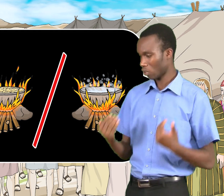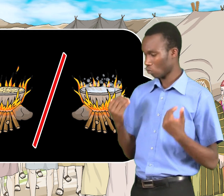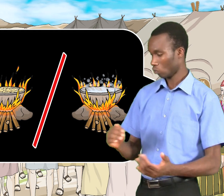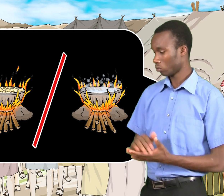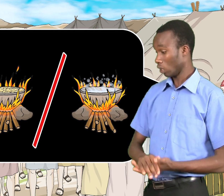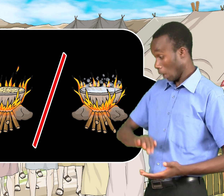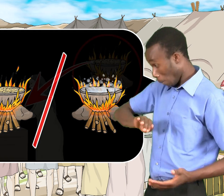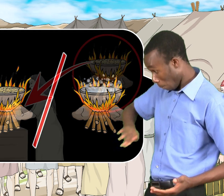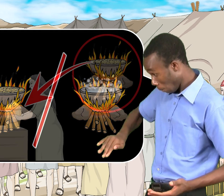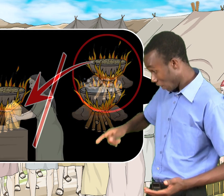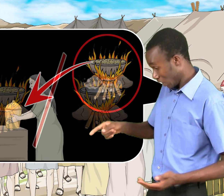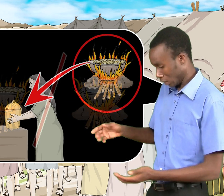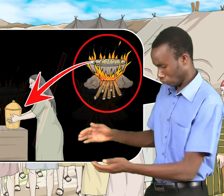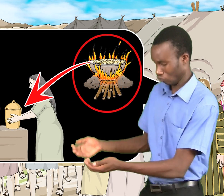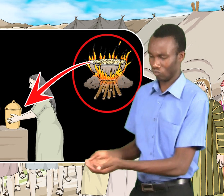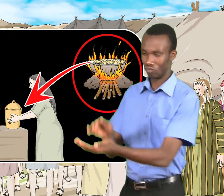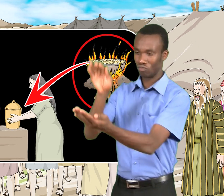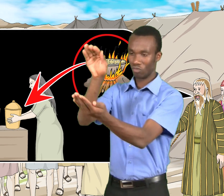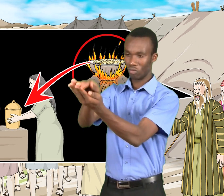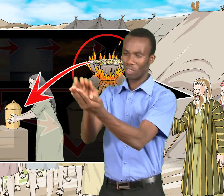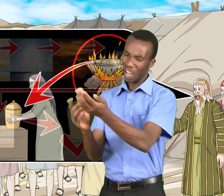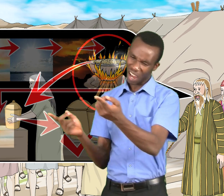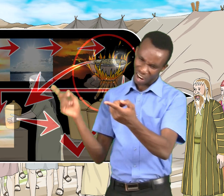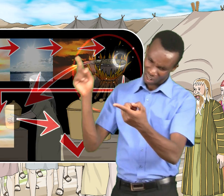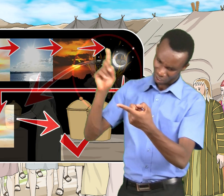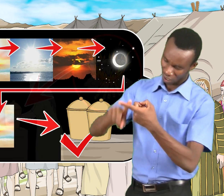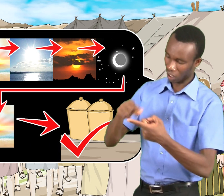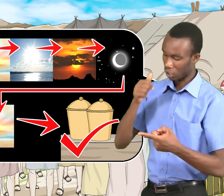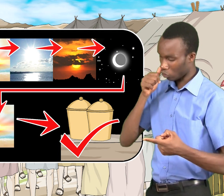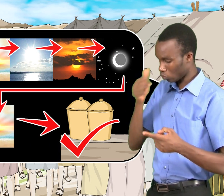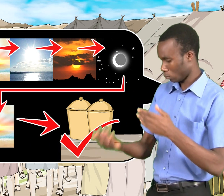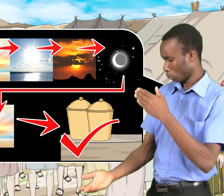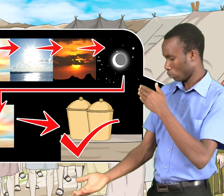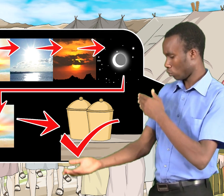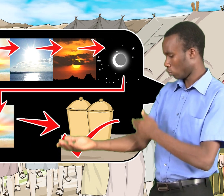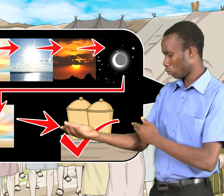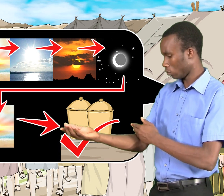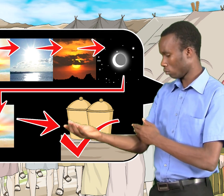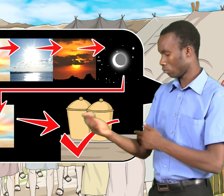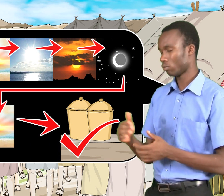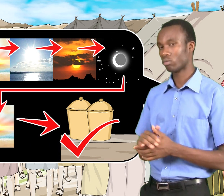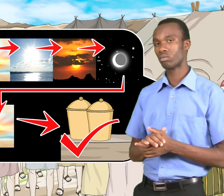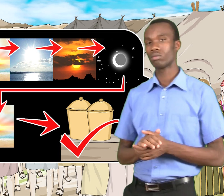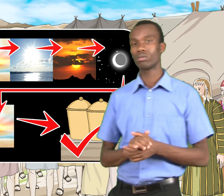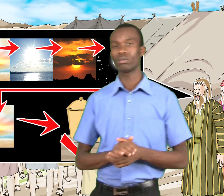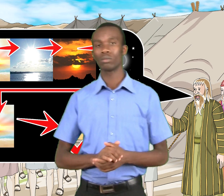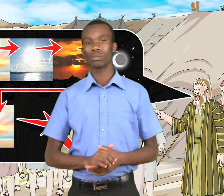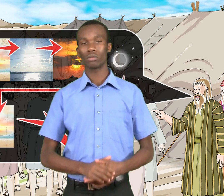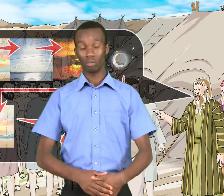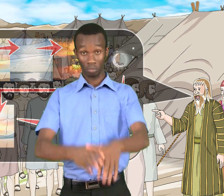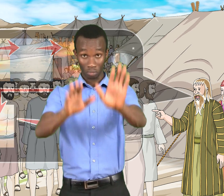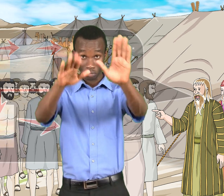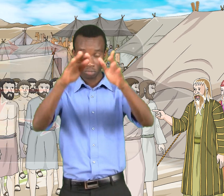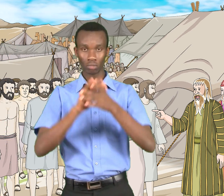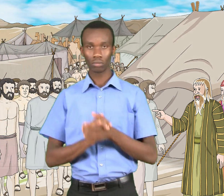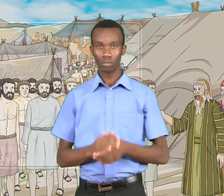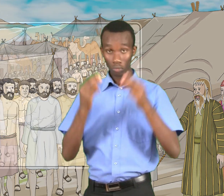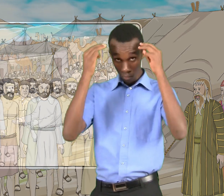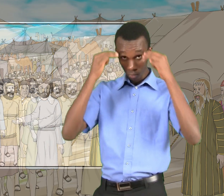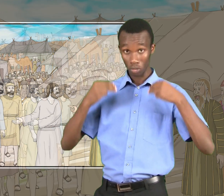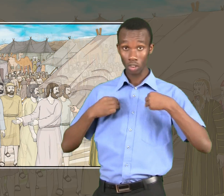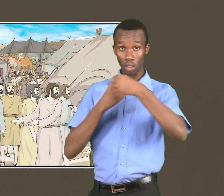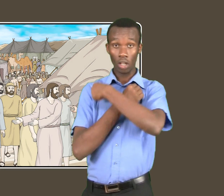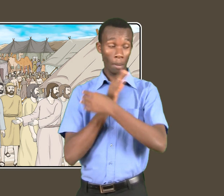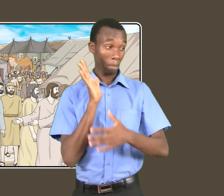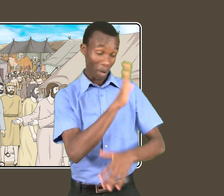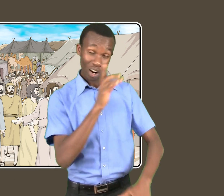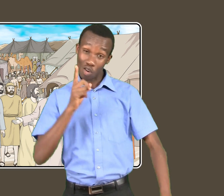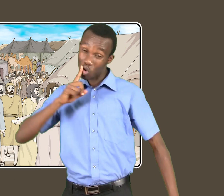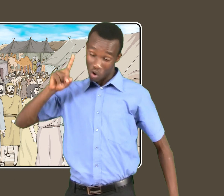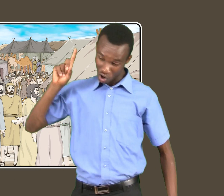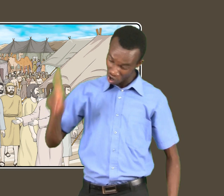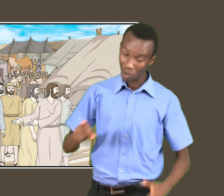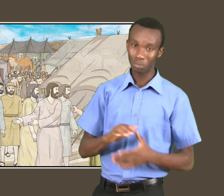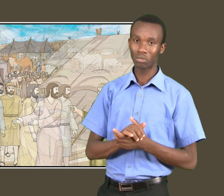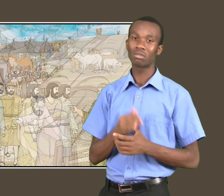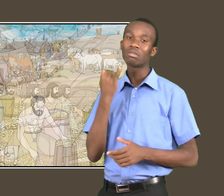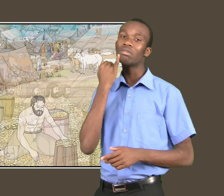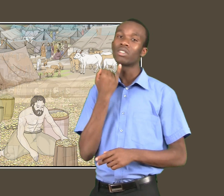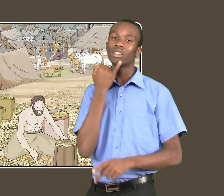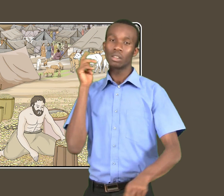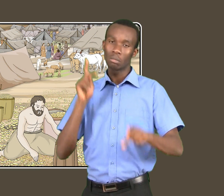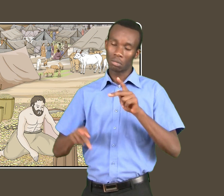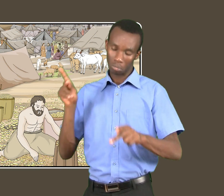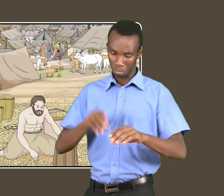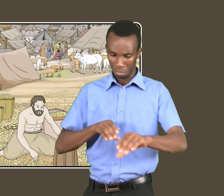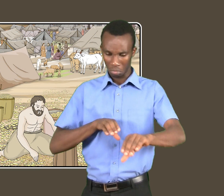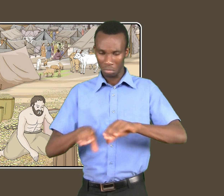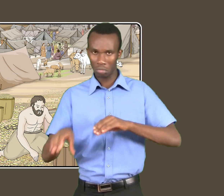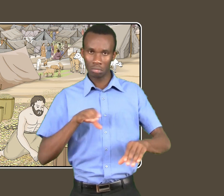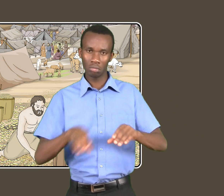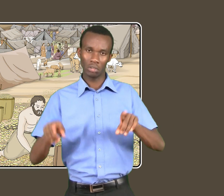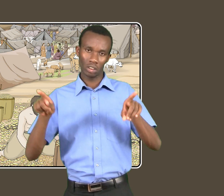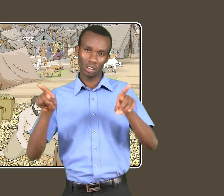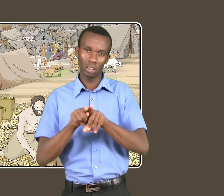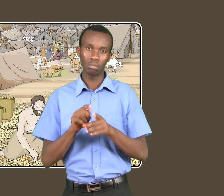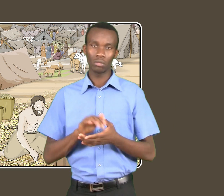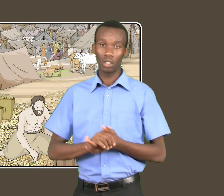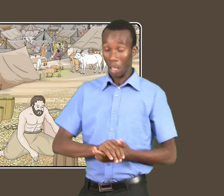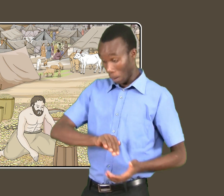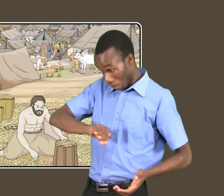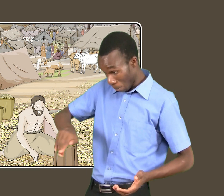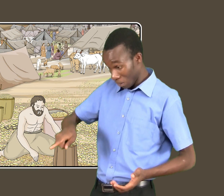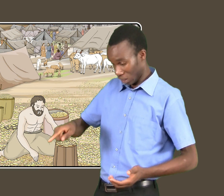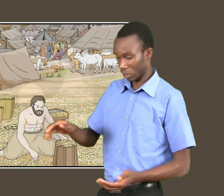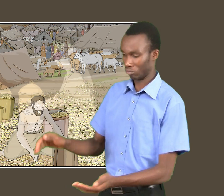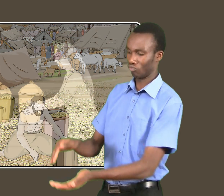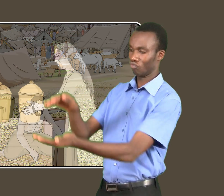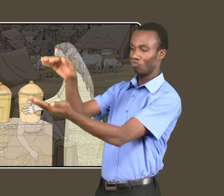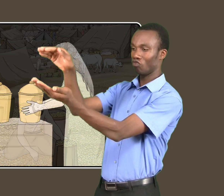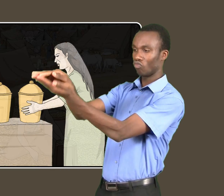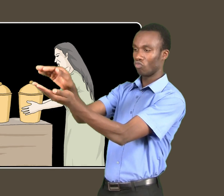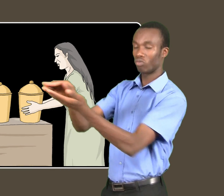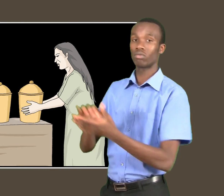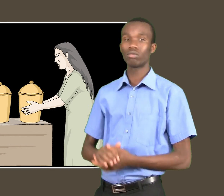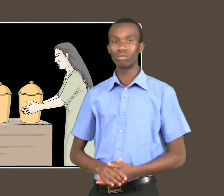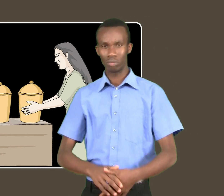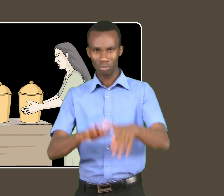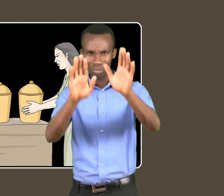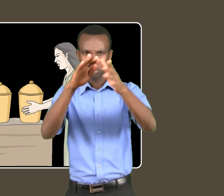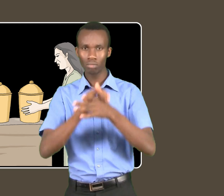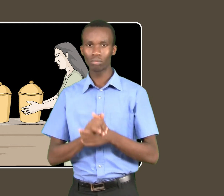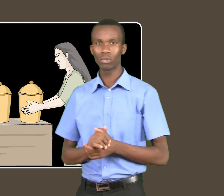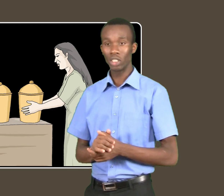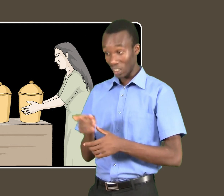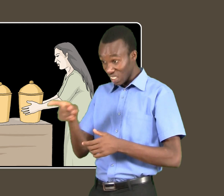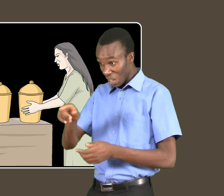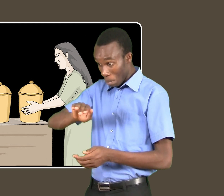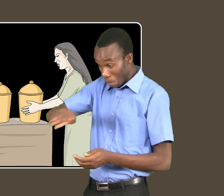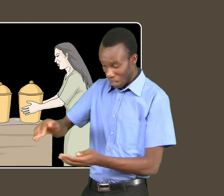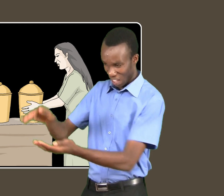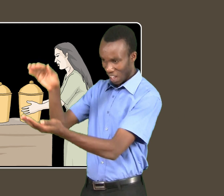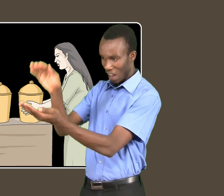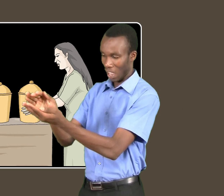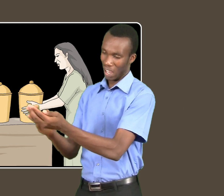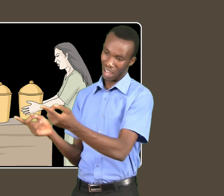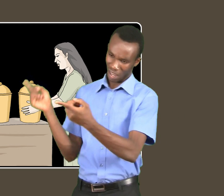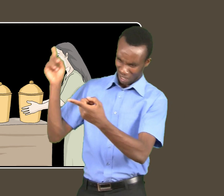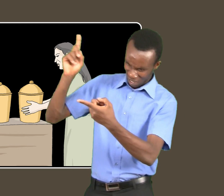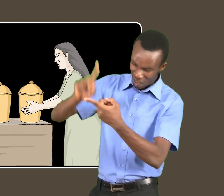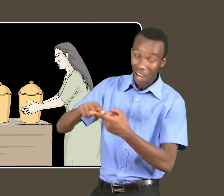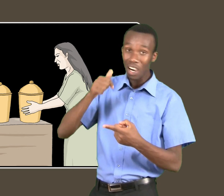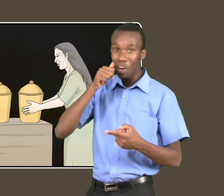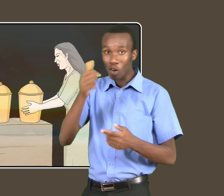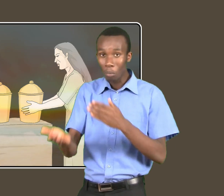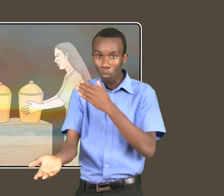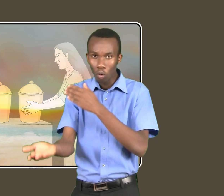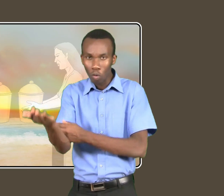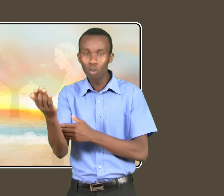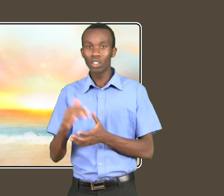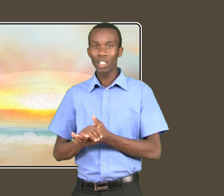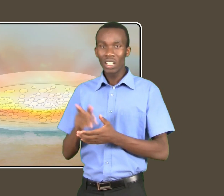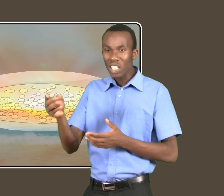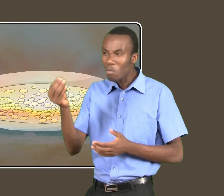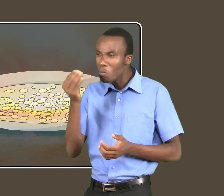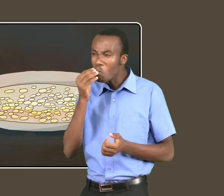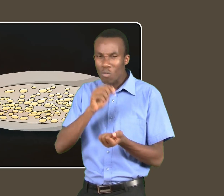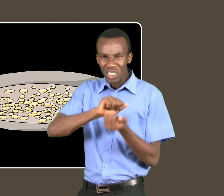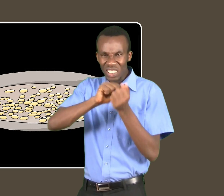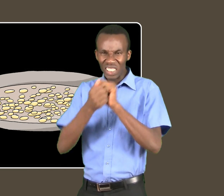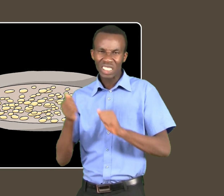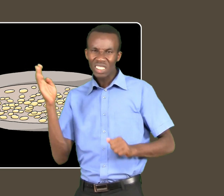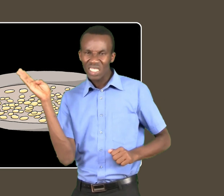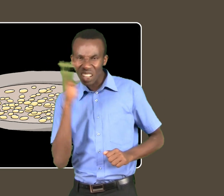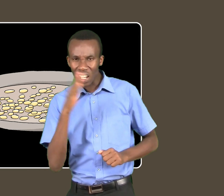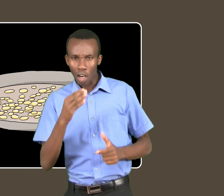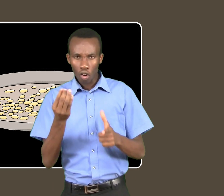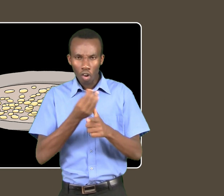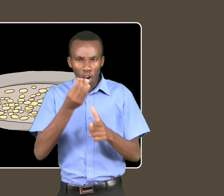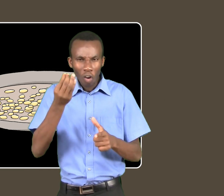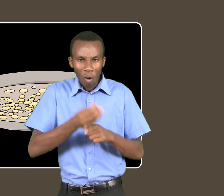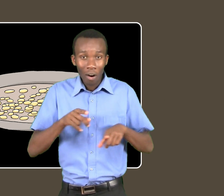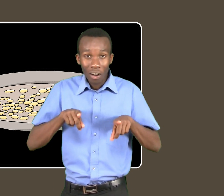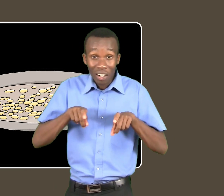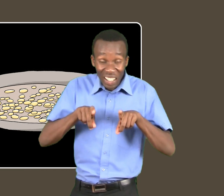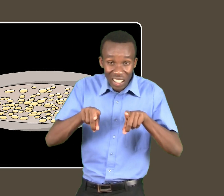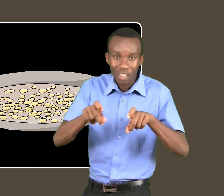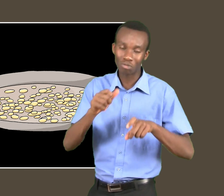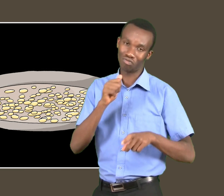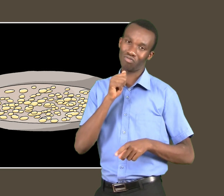Then set aside whatever remains and keep it until morning.’” So they set it aside until morning as Moses had commanded, and it did not smell or contain any maggots.